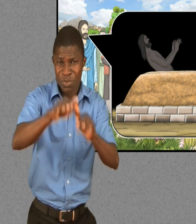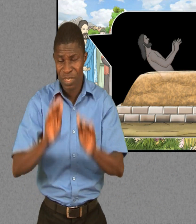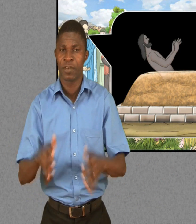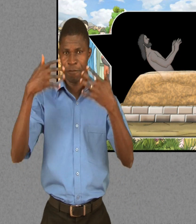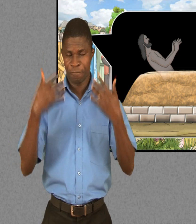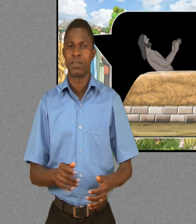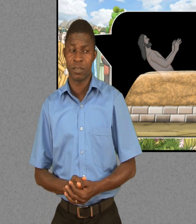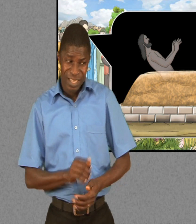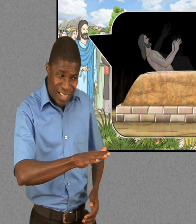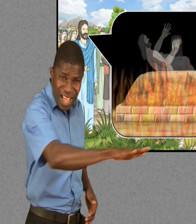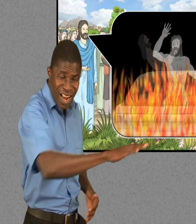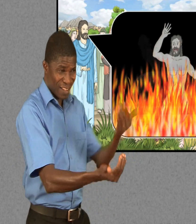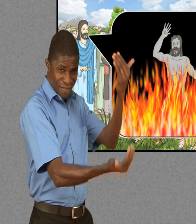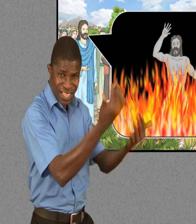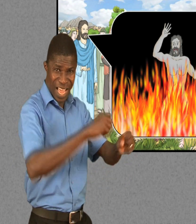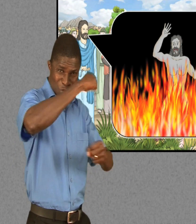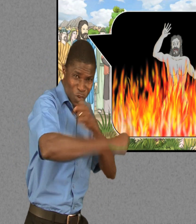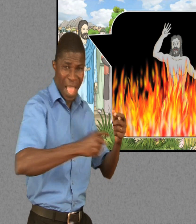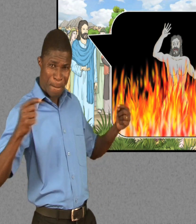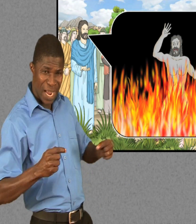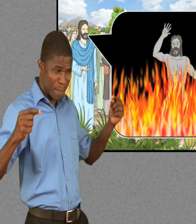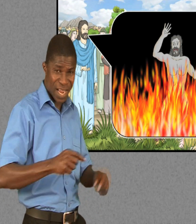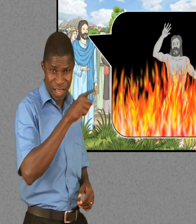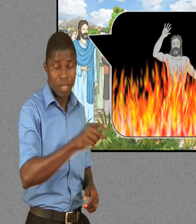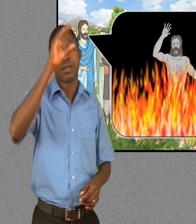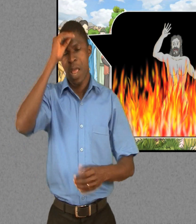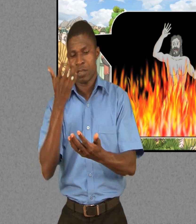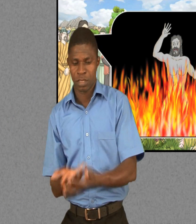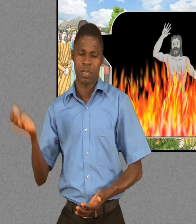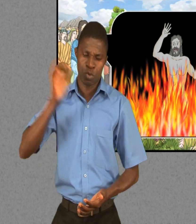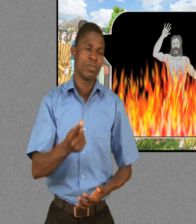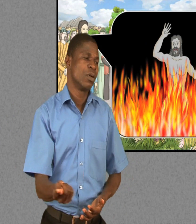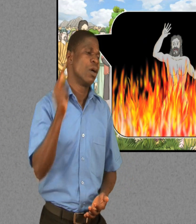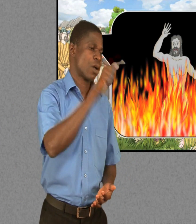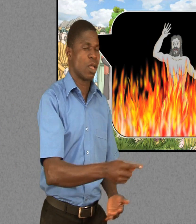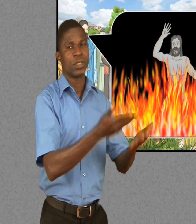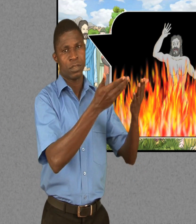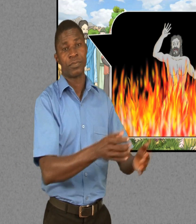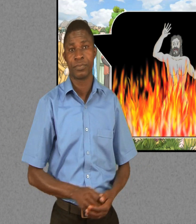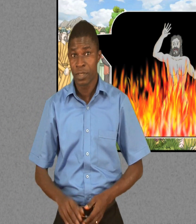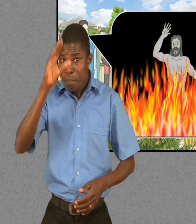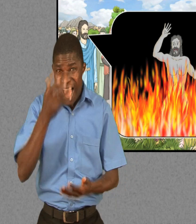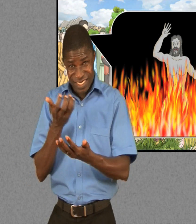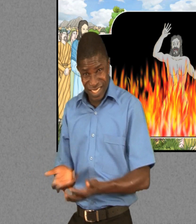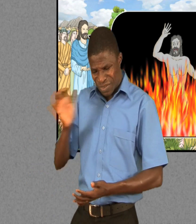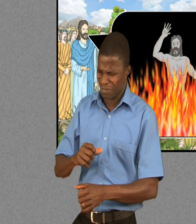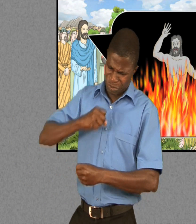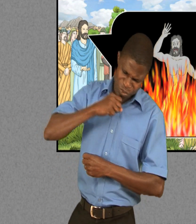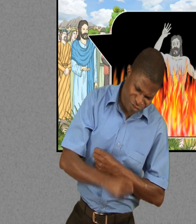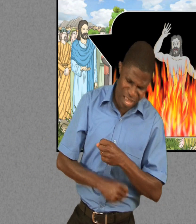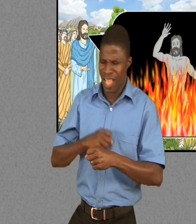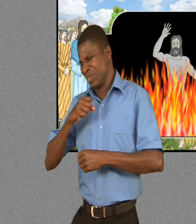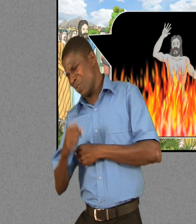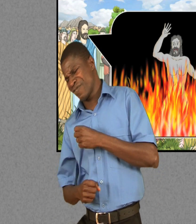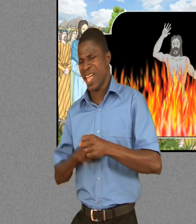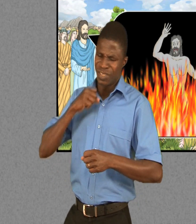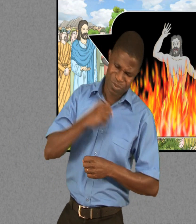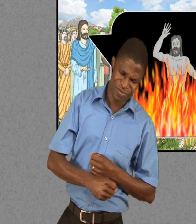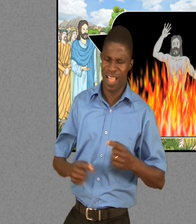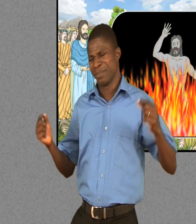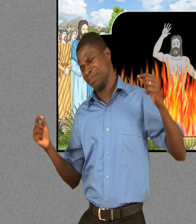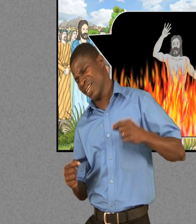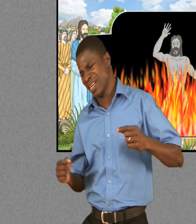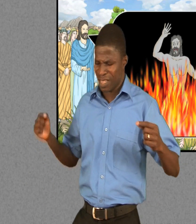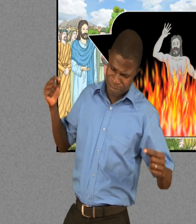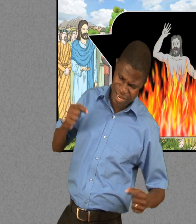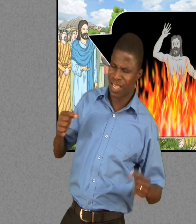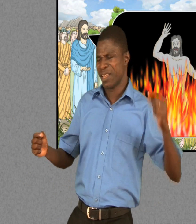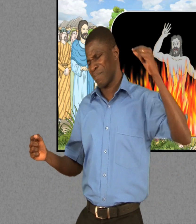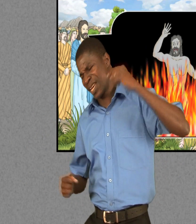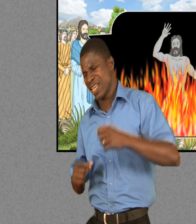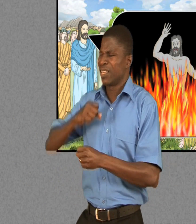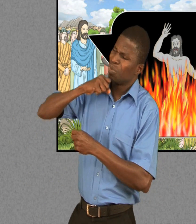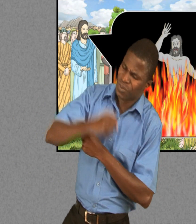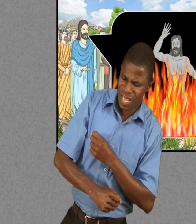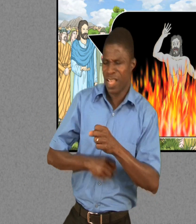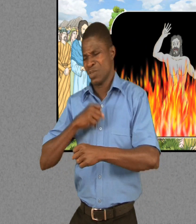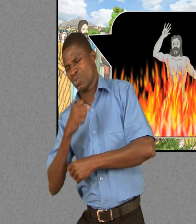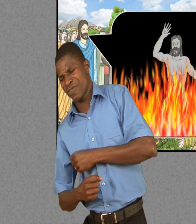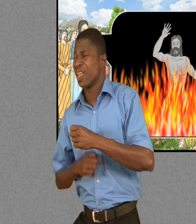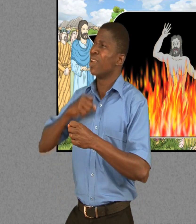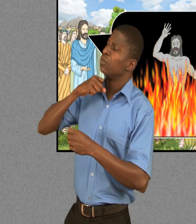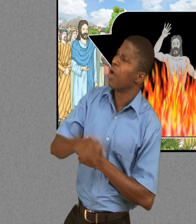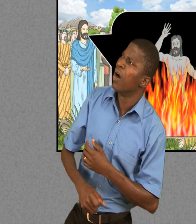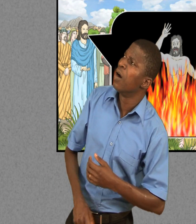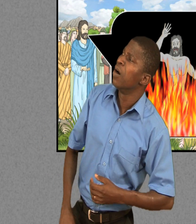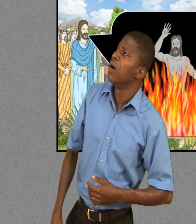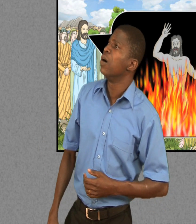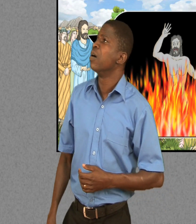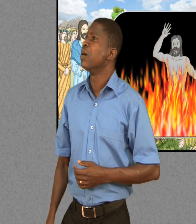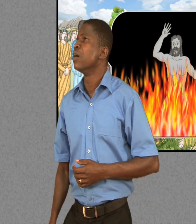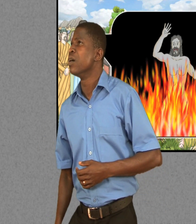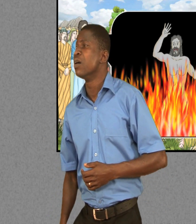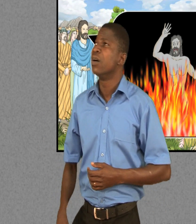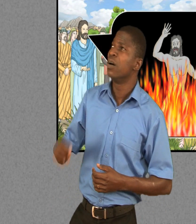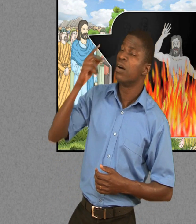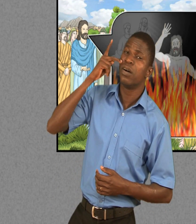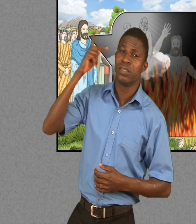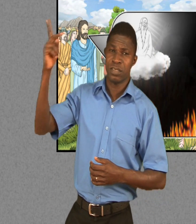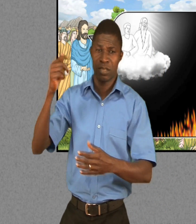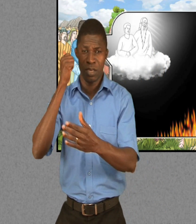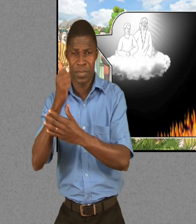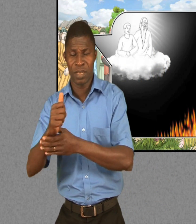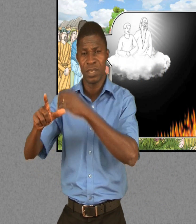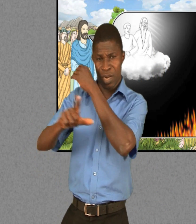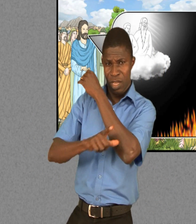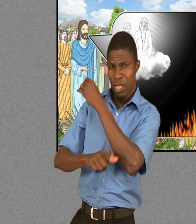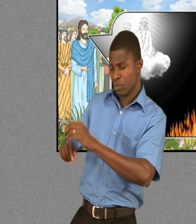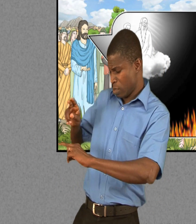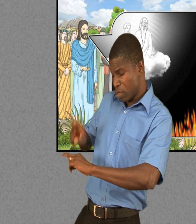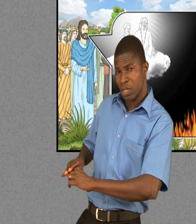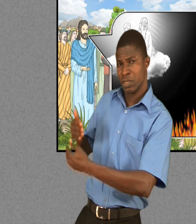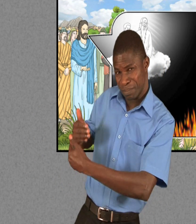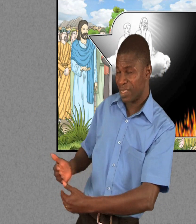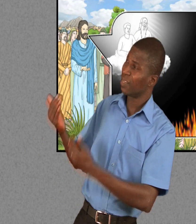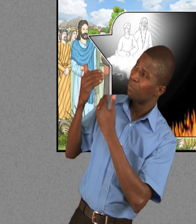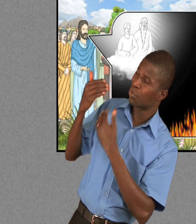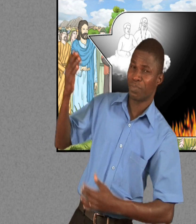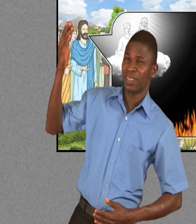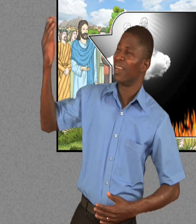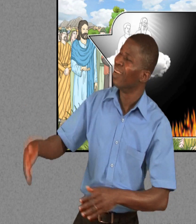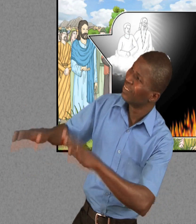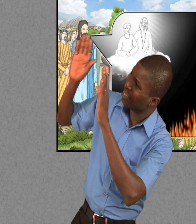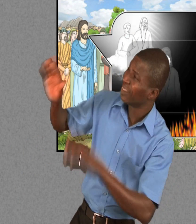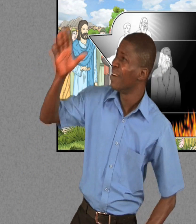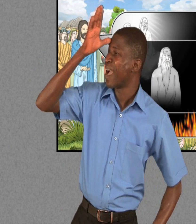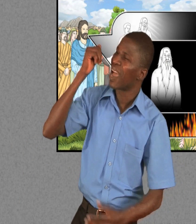In Hades, where he was in torment, he looked up and saw Abraham from afar, with Lazarus by his side.